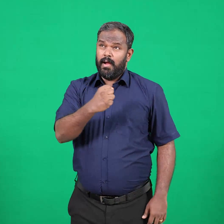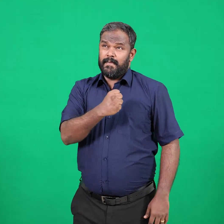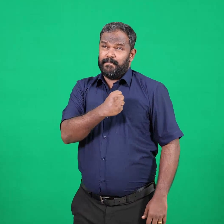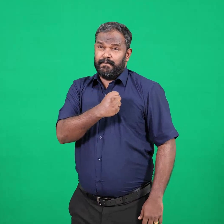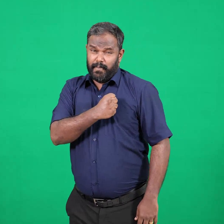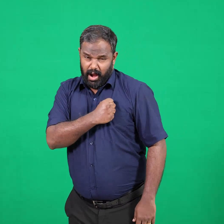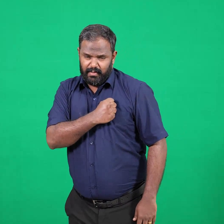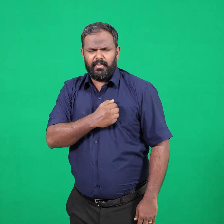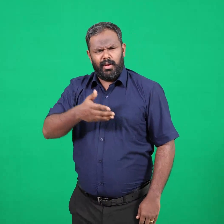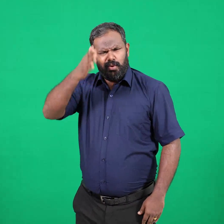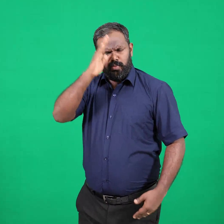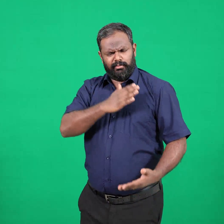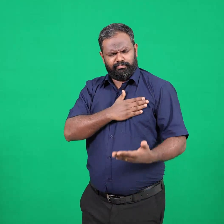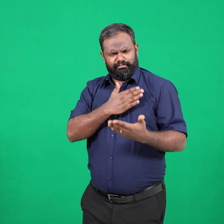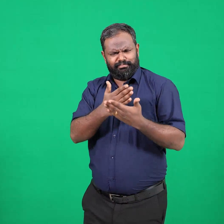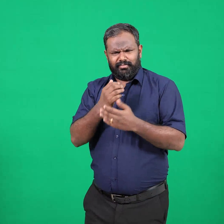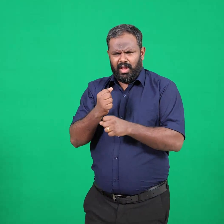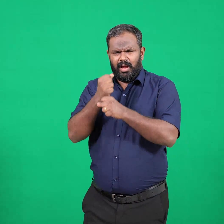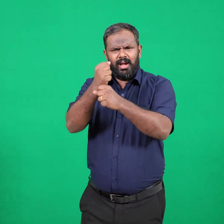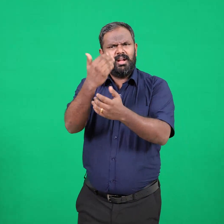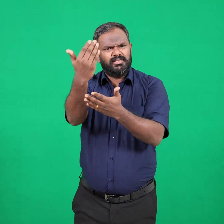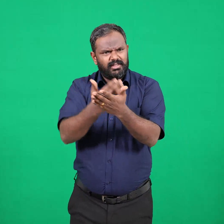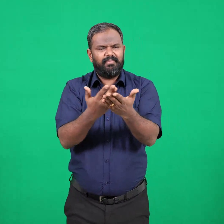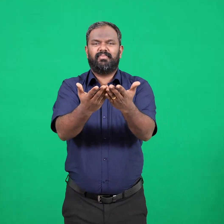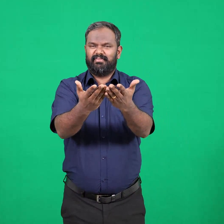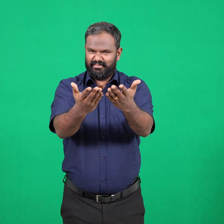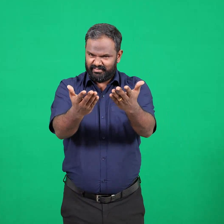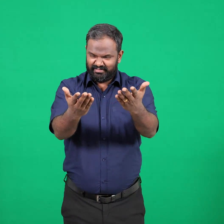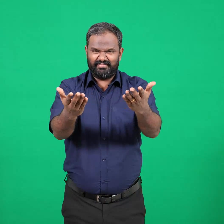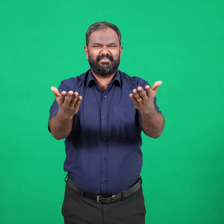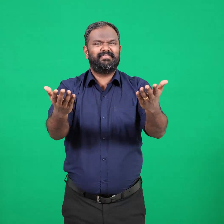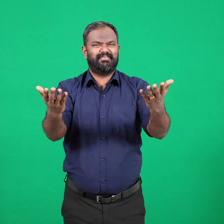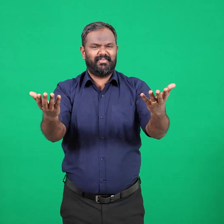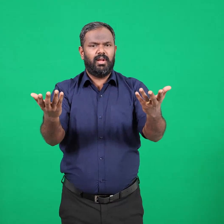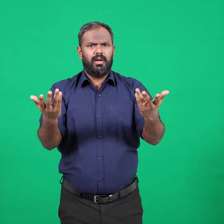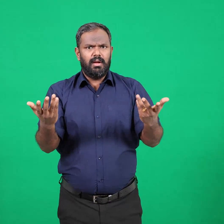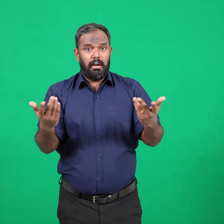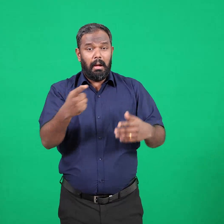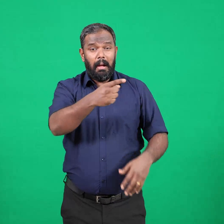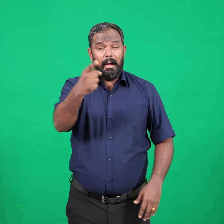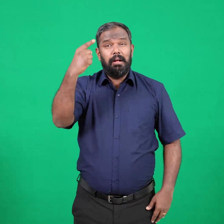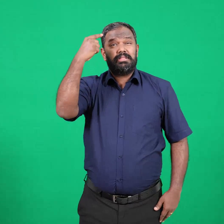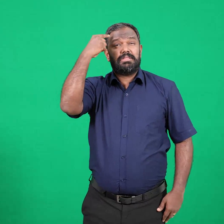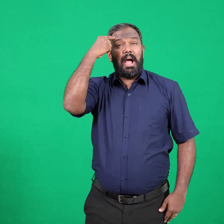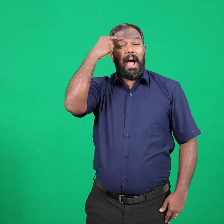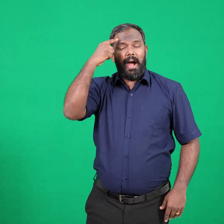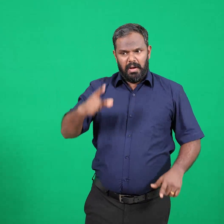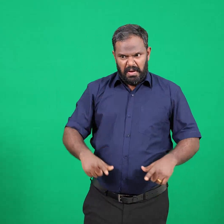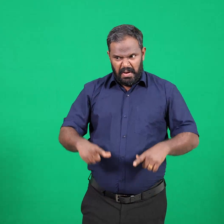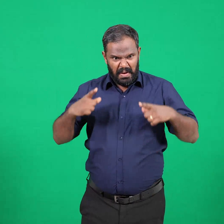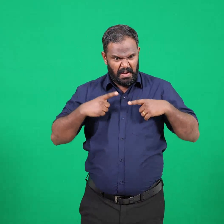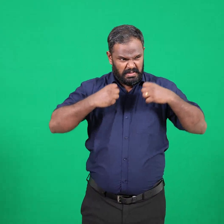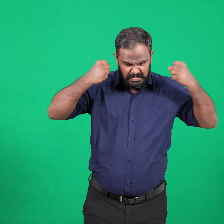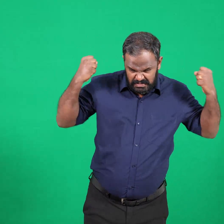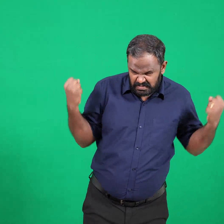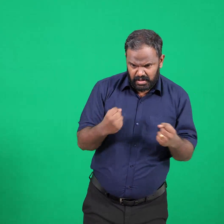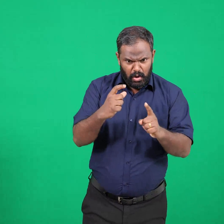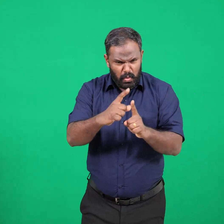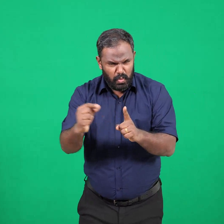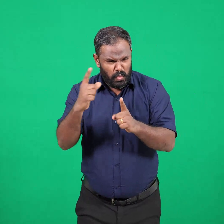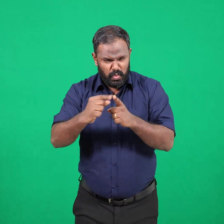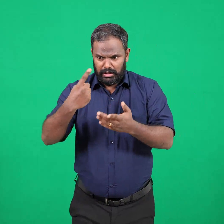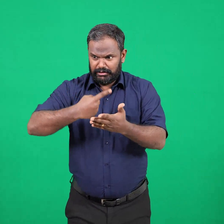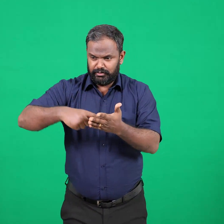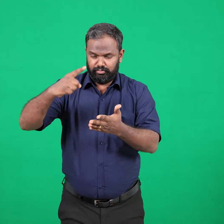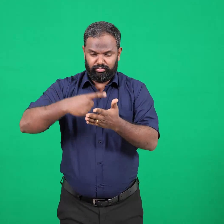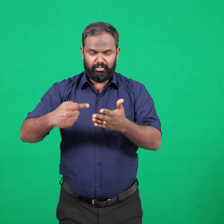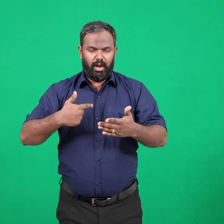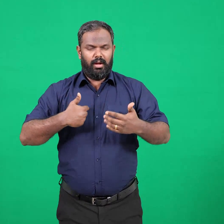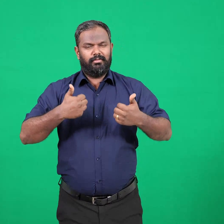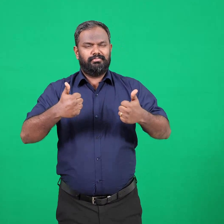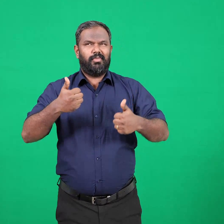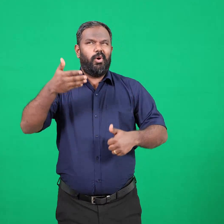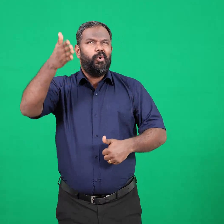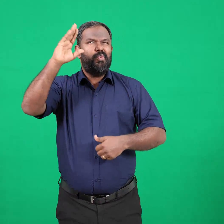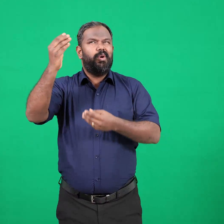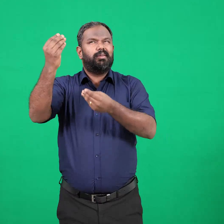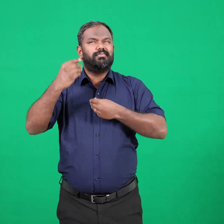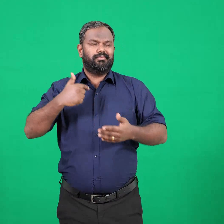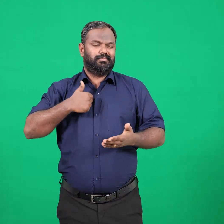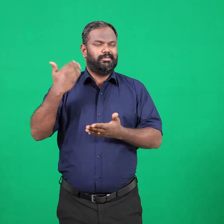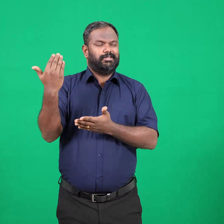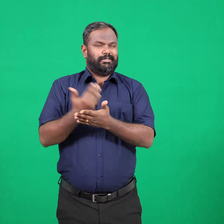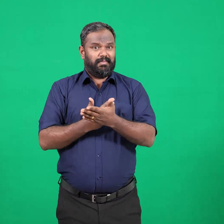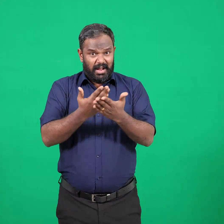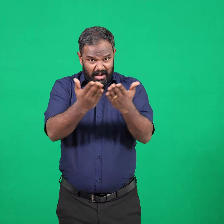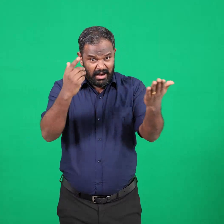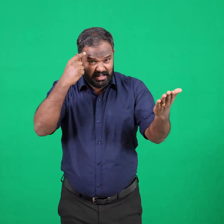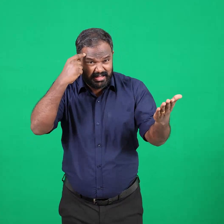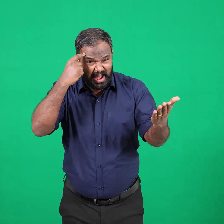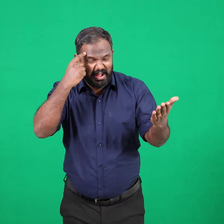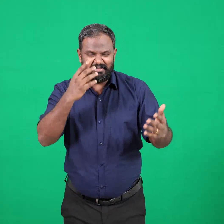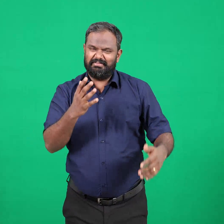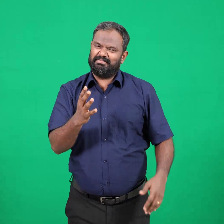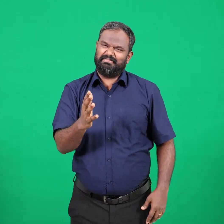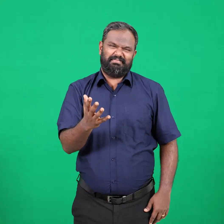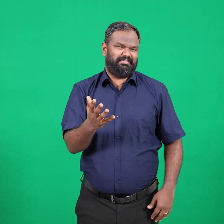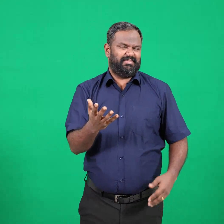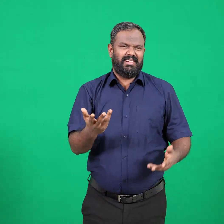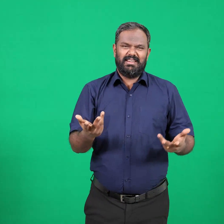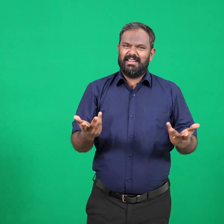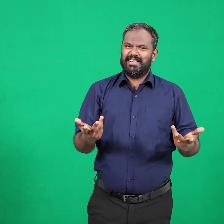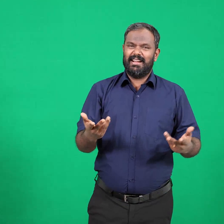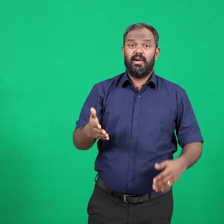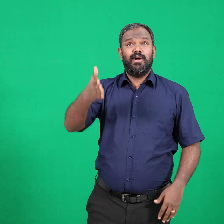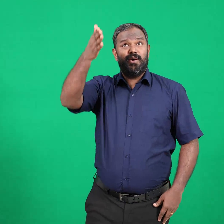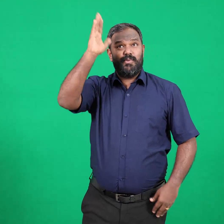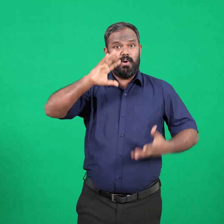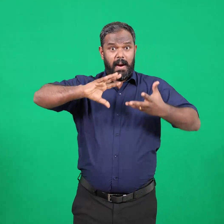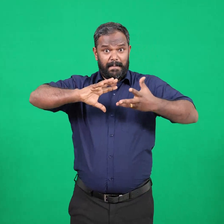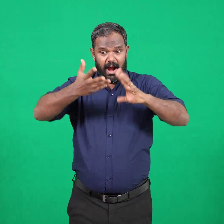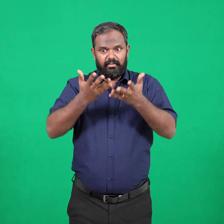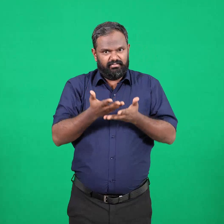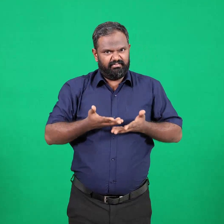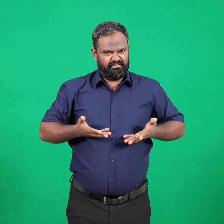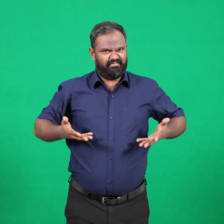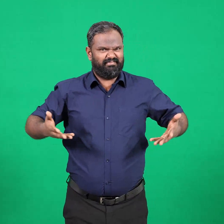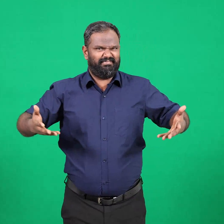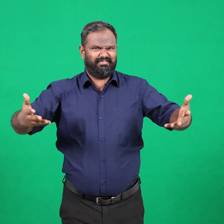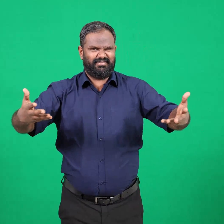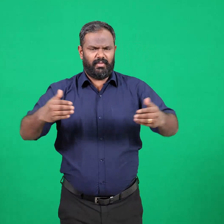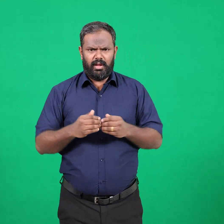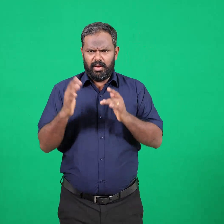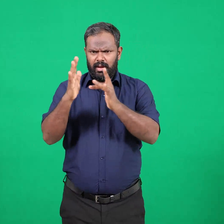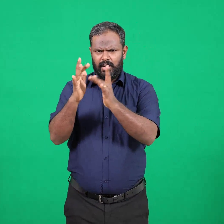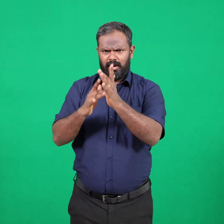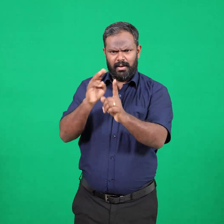it is the gift of God, not by works, so that no one can boast.